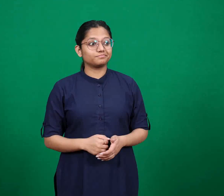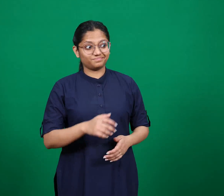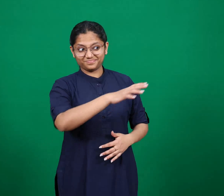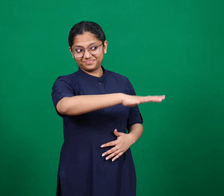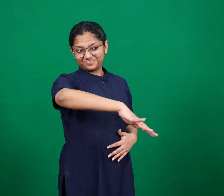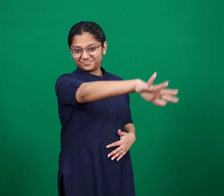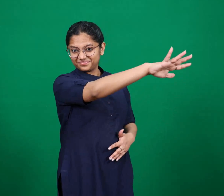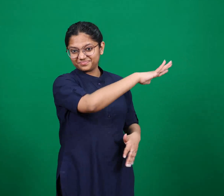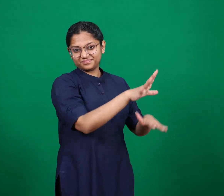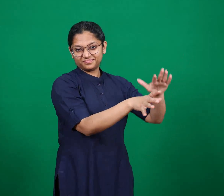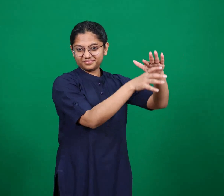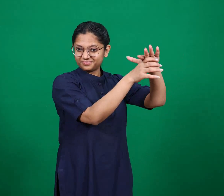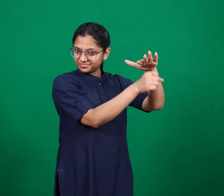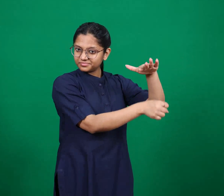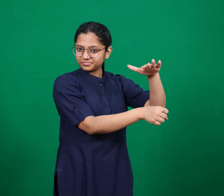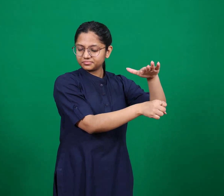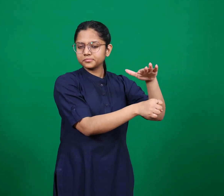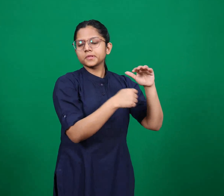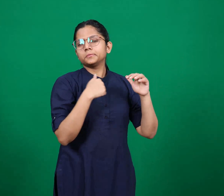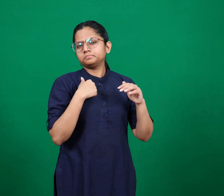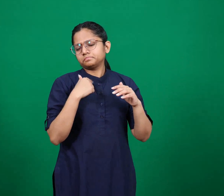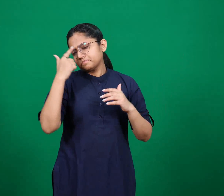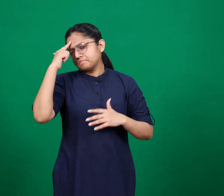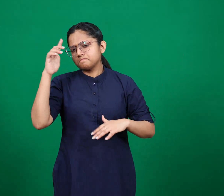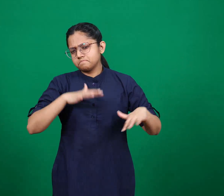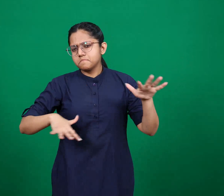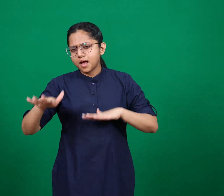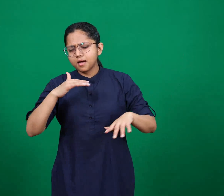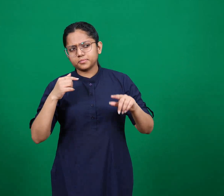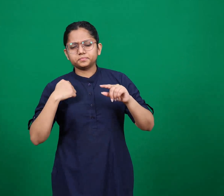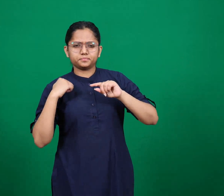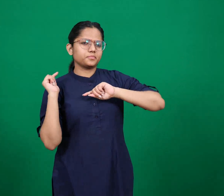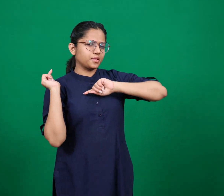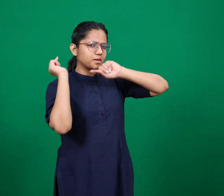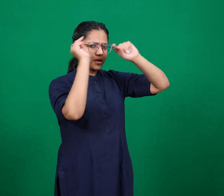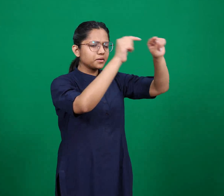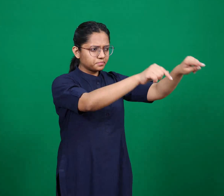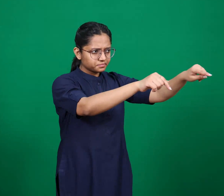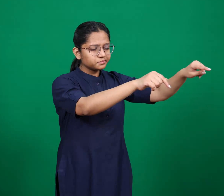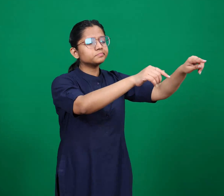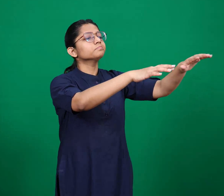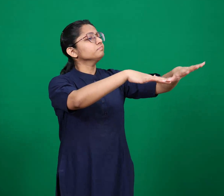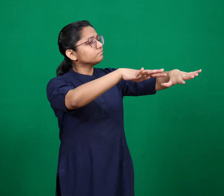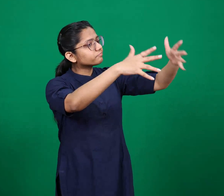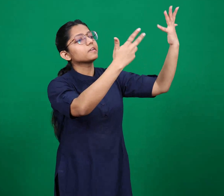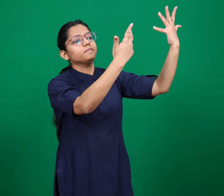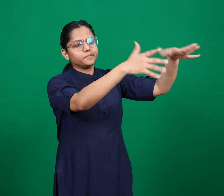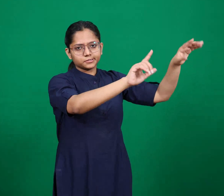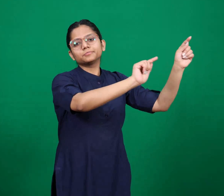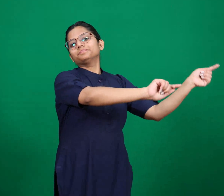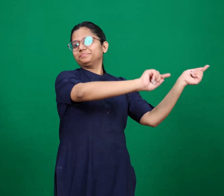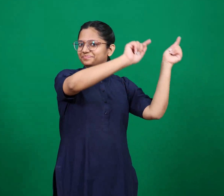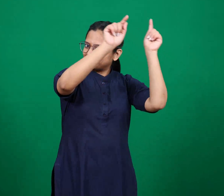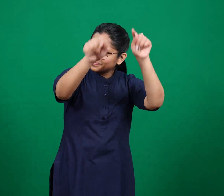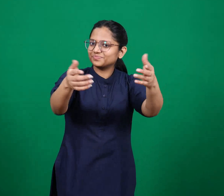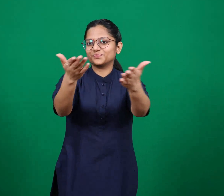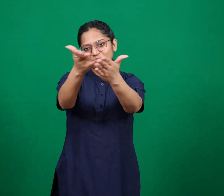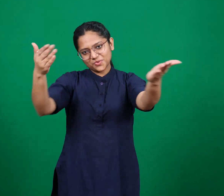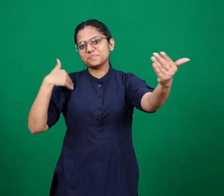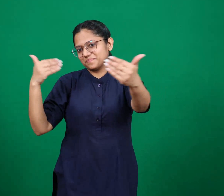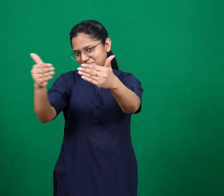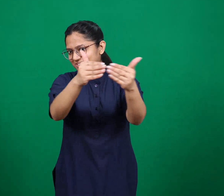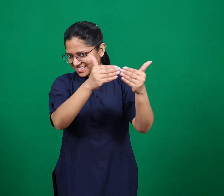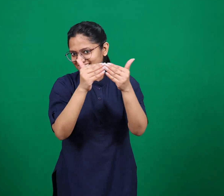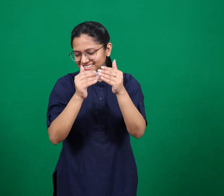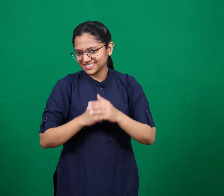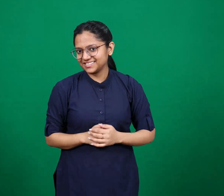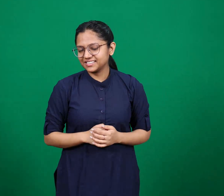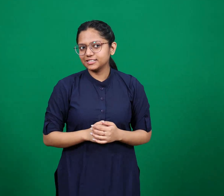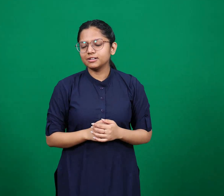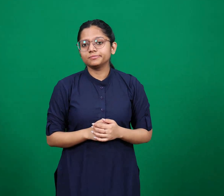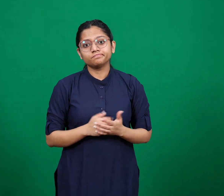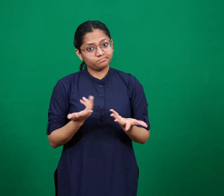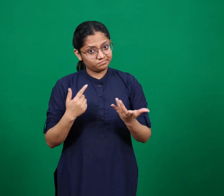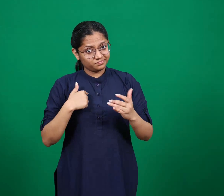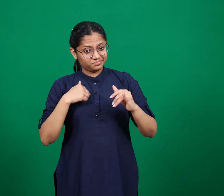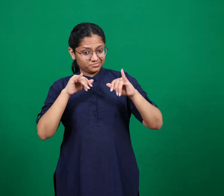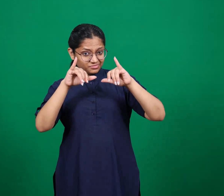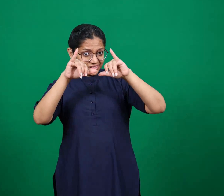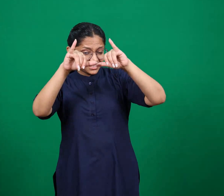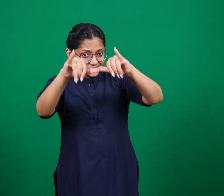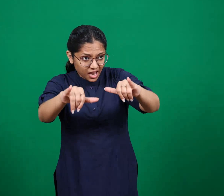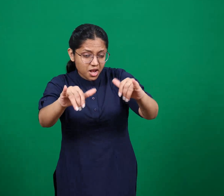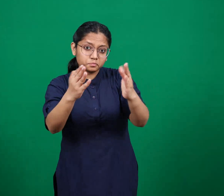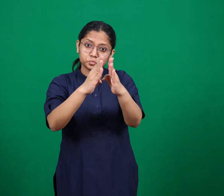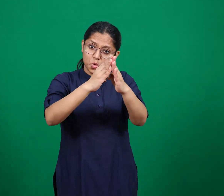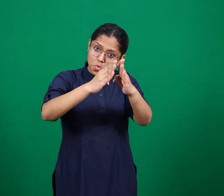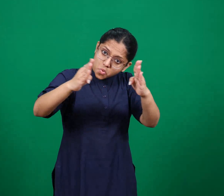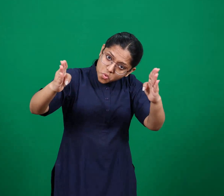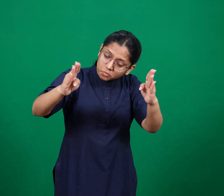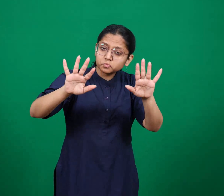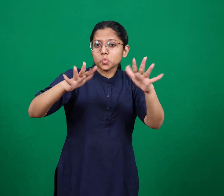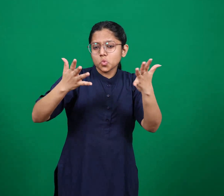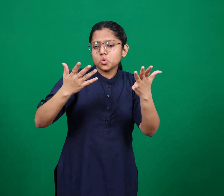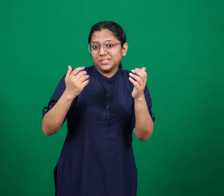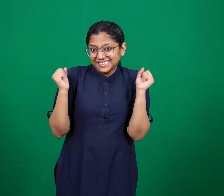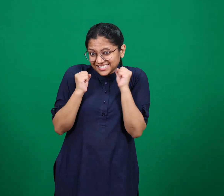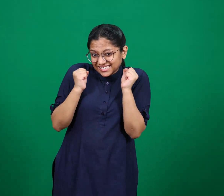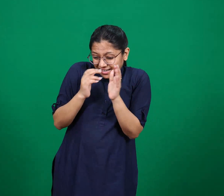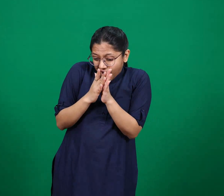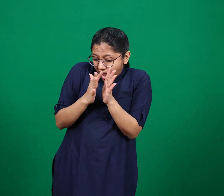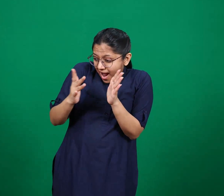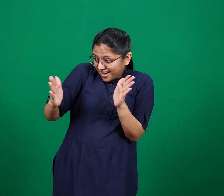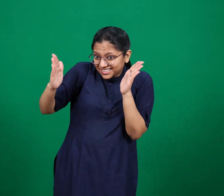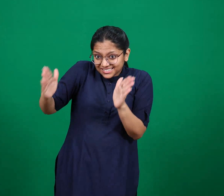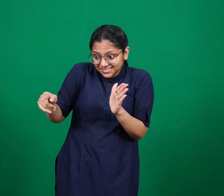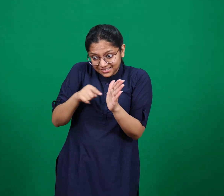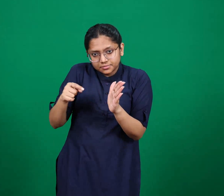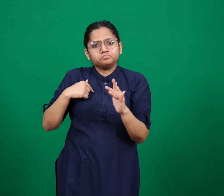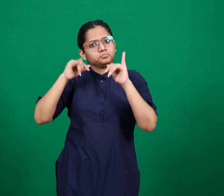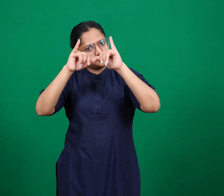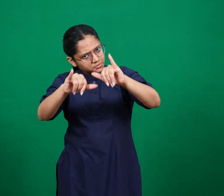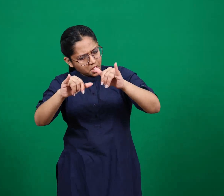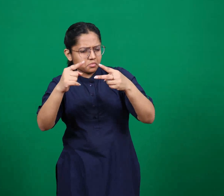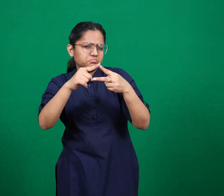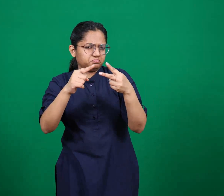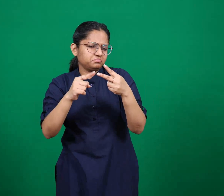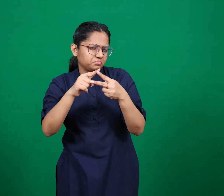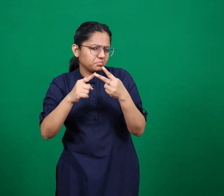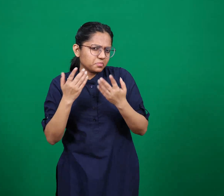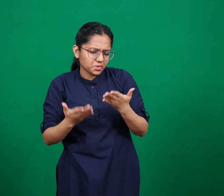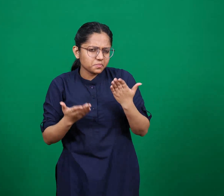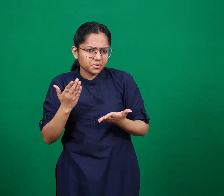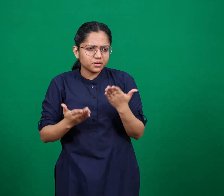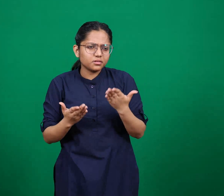After I go through Macedonia, however, I will come to you; for I will be going through Macedonia.